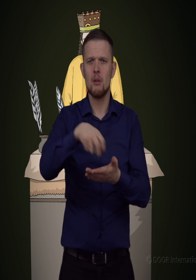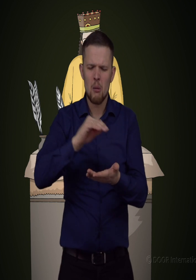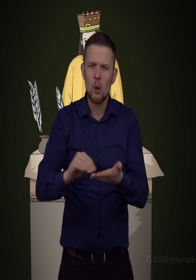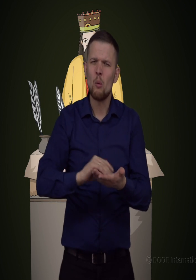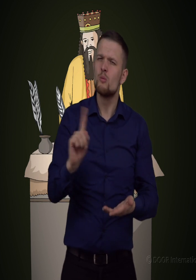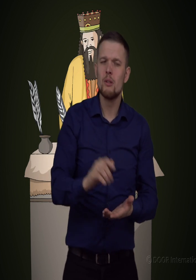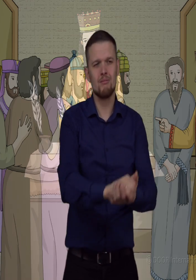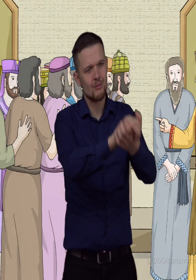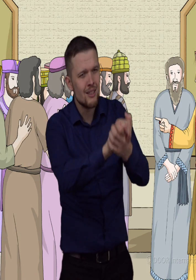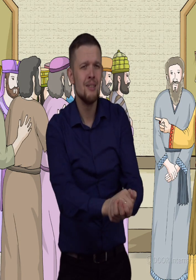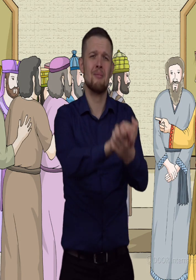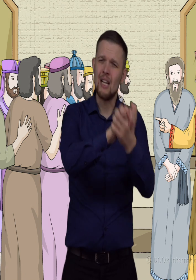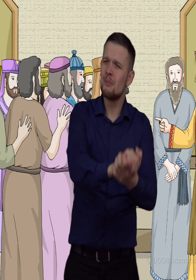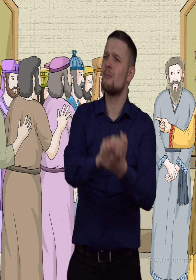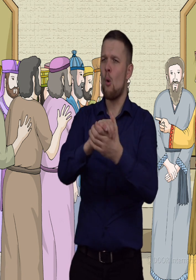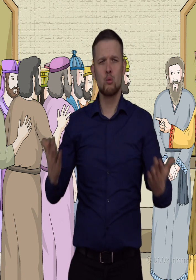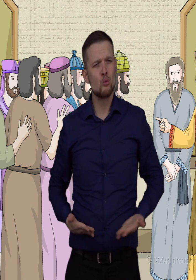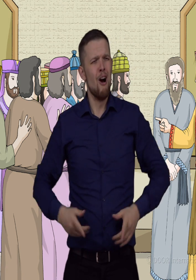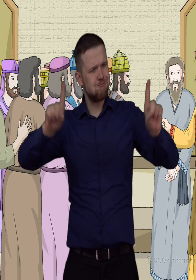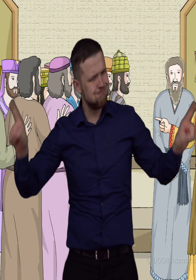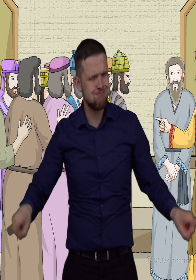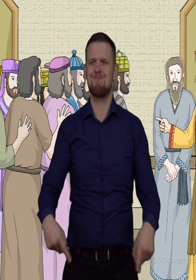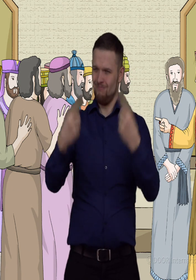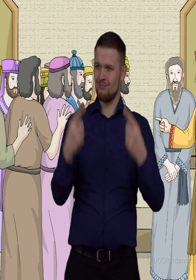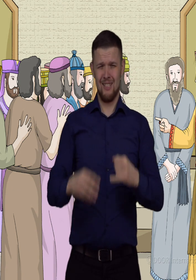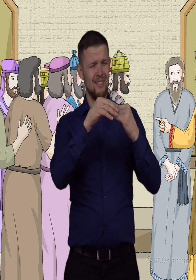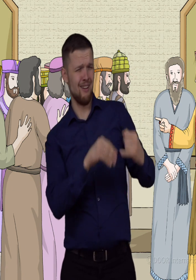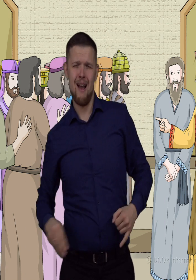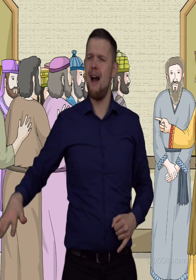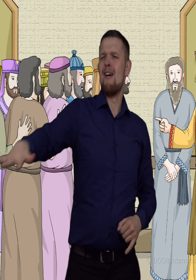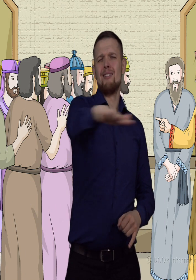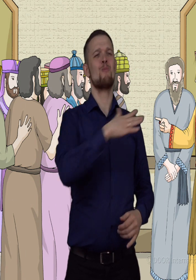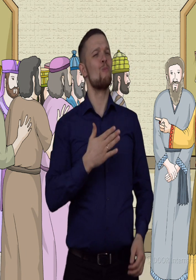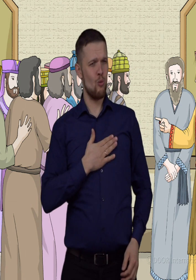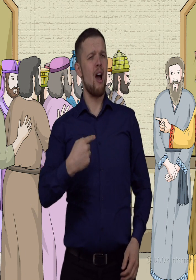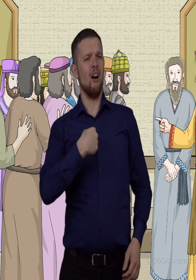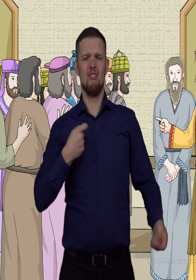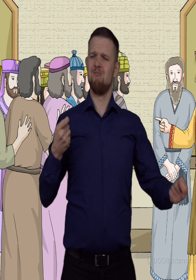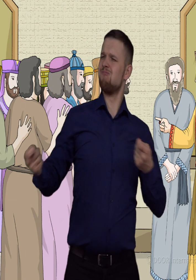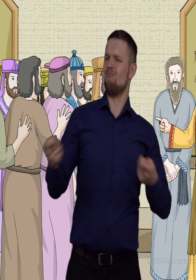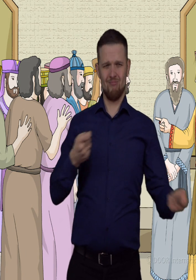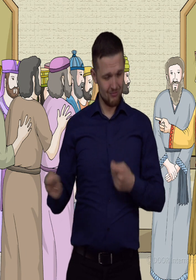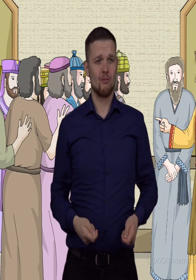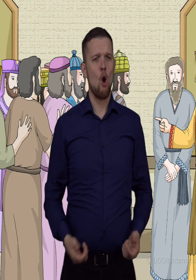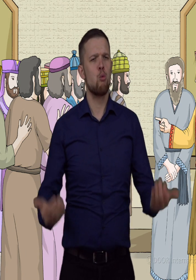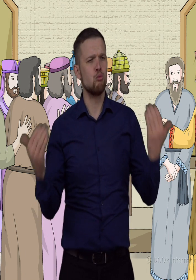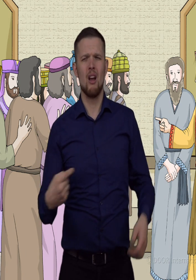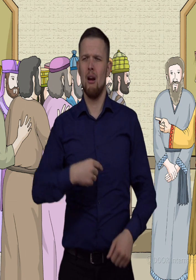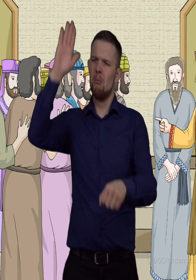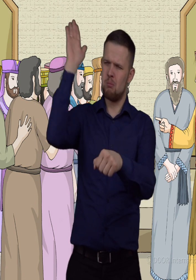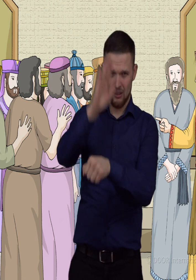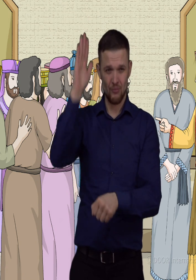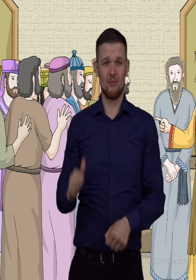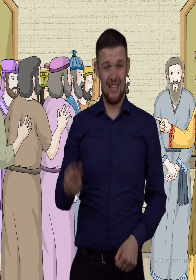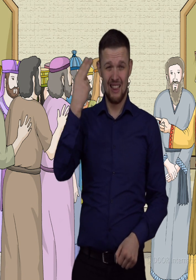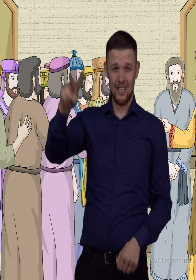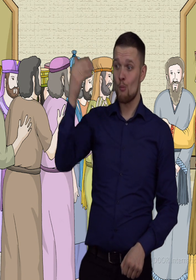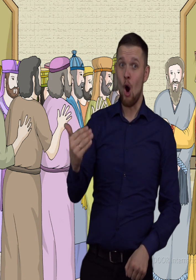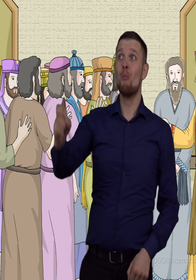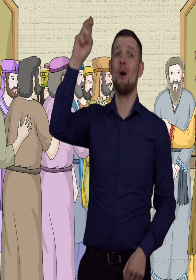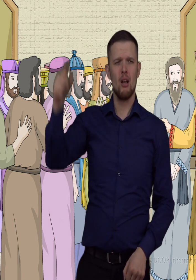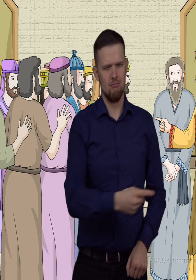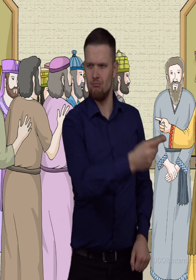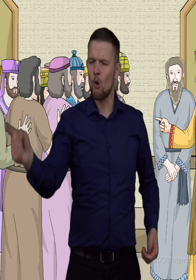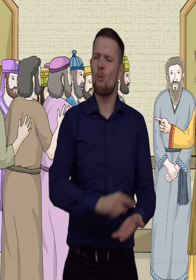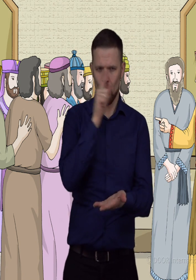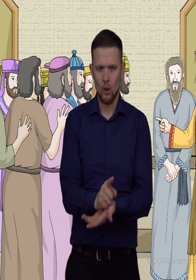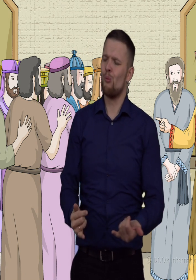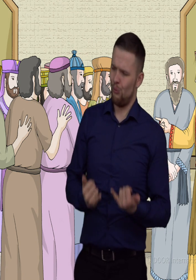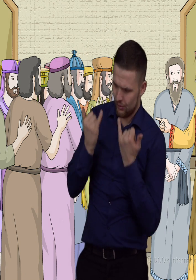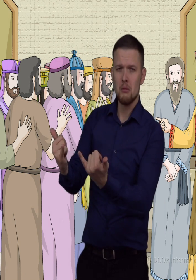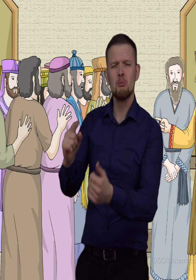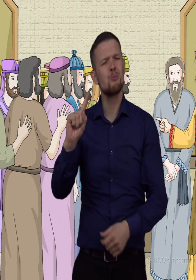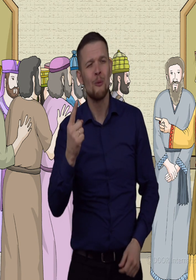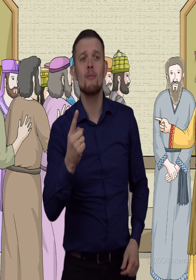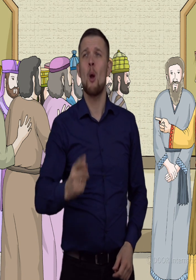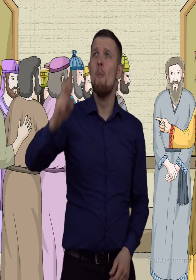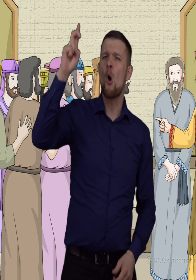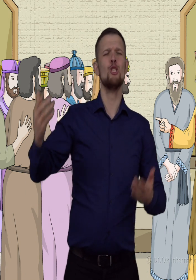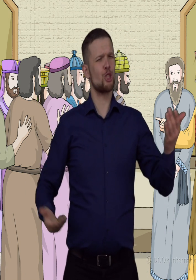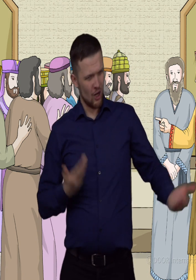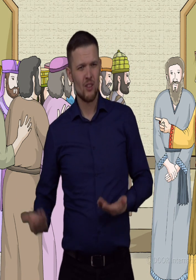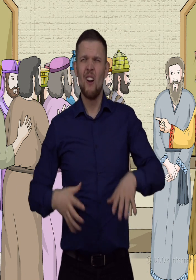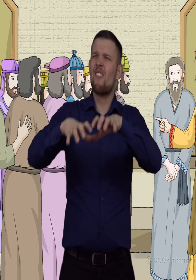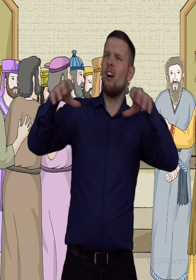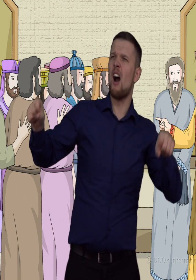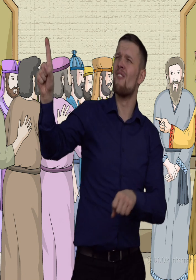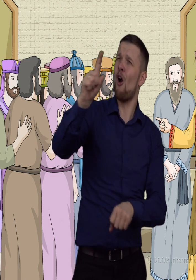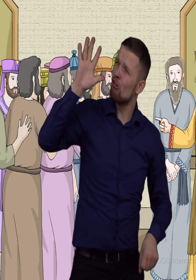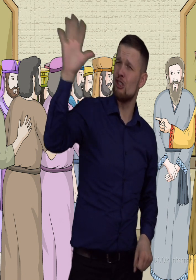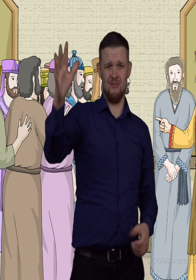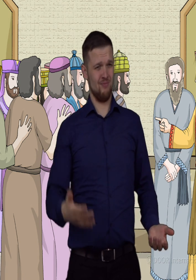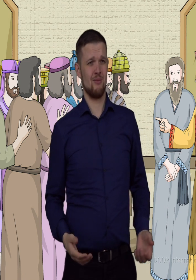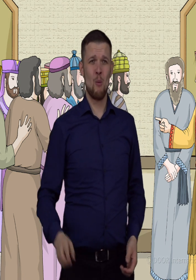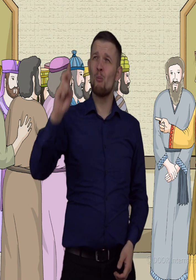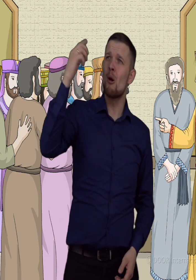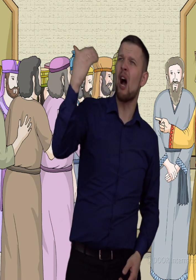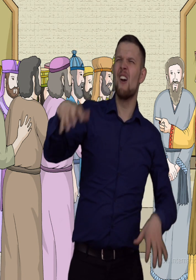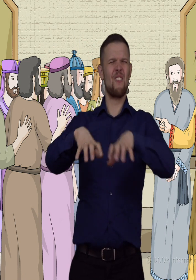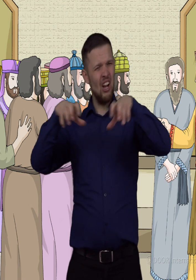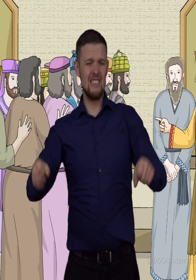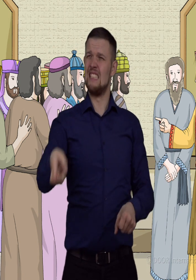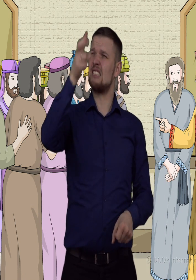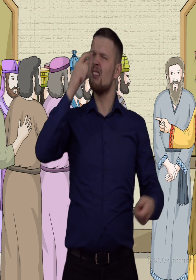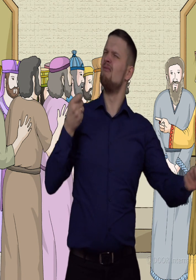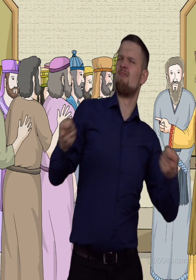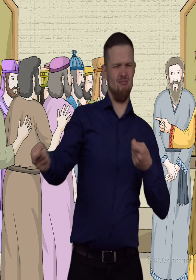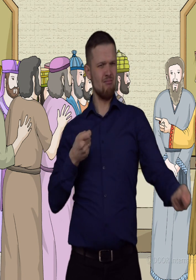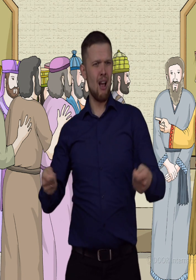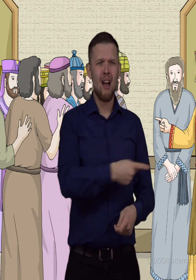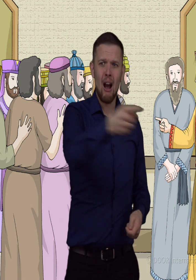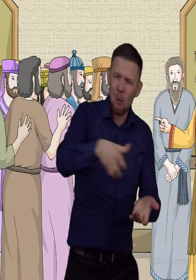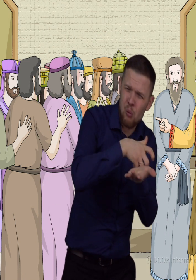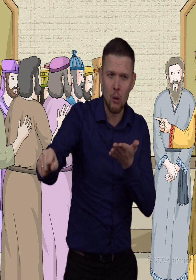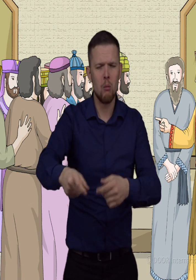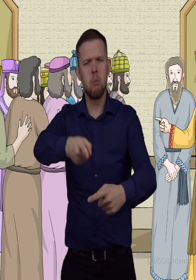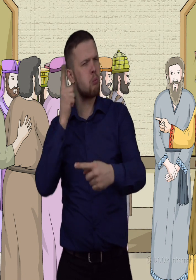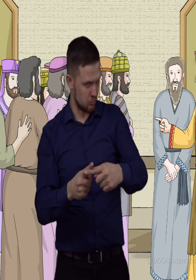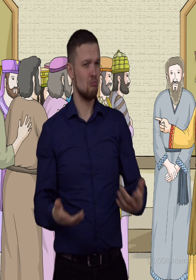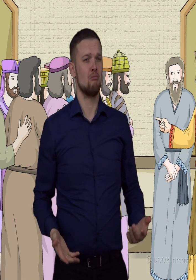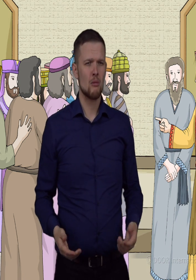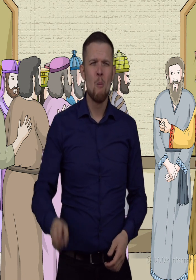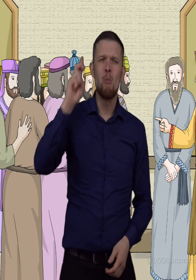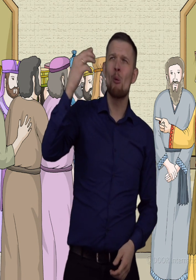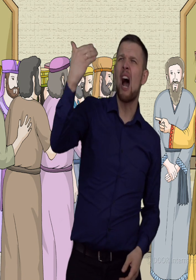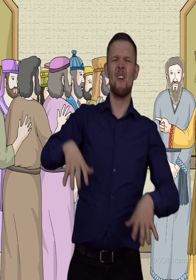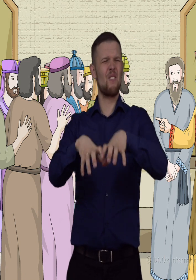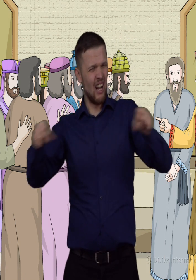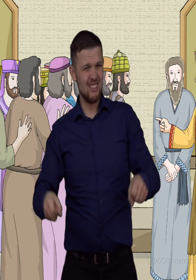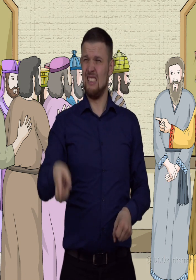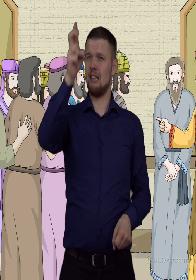I hereby decree that in every part of my kingdom, men are to tremble in fear before the God of Daniel: For He is the living God, and He endures forever;